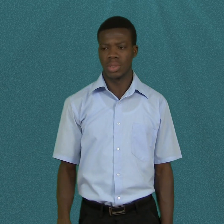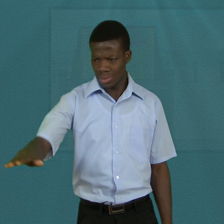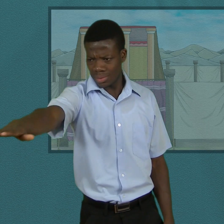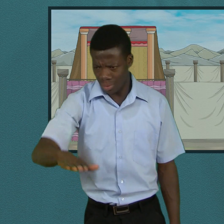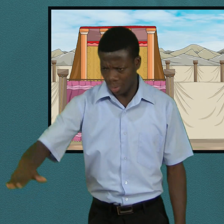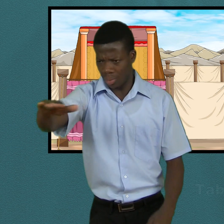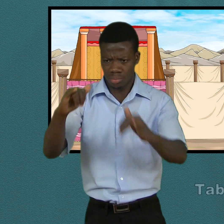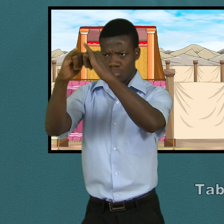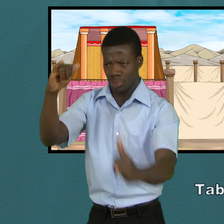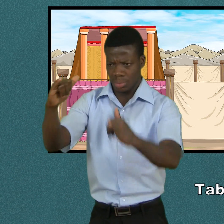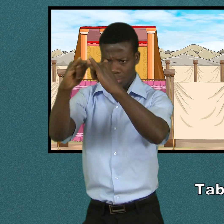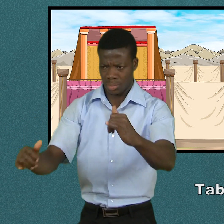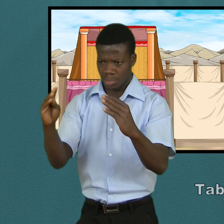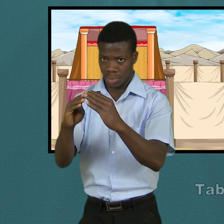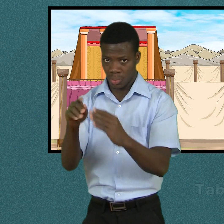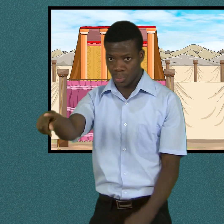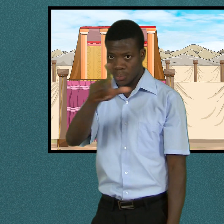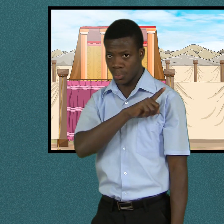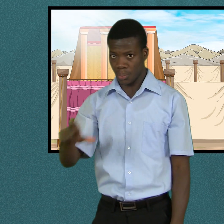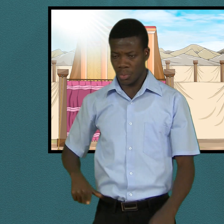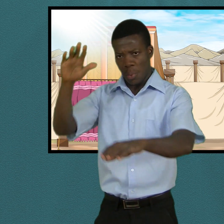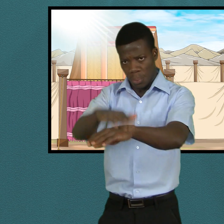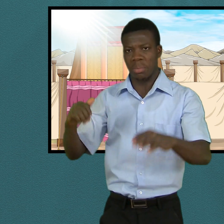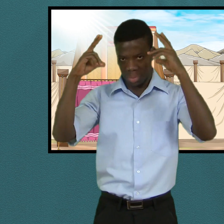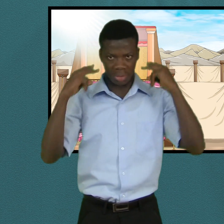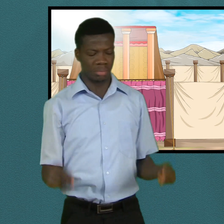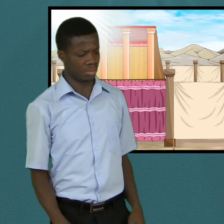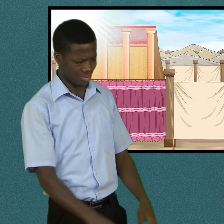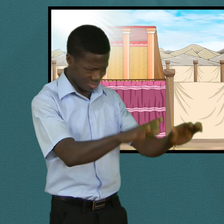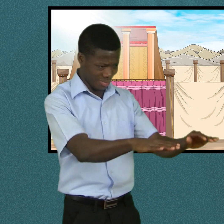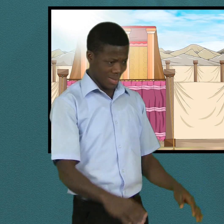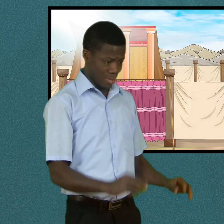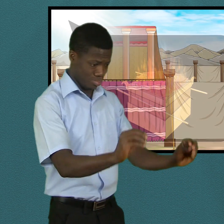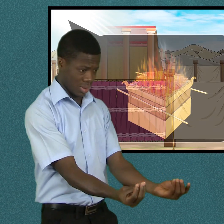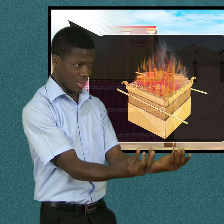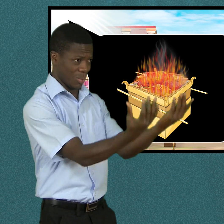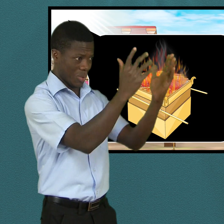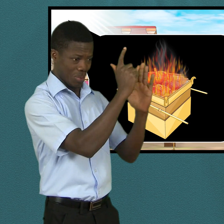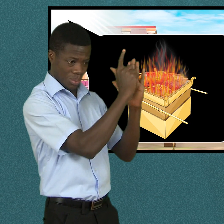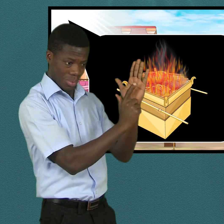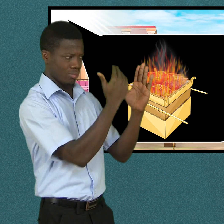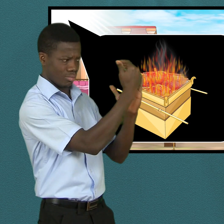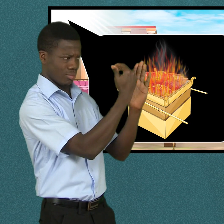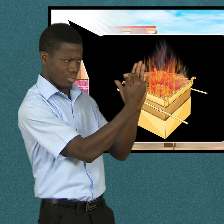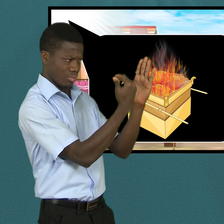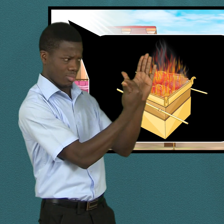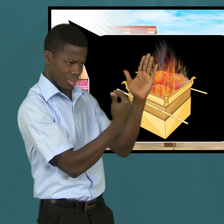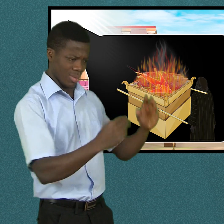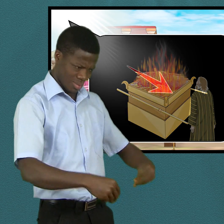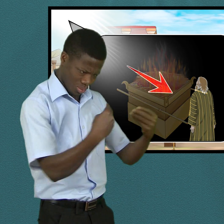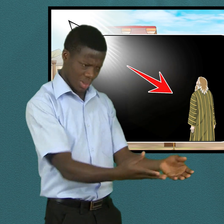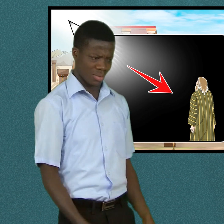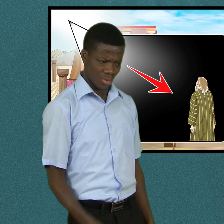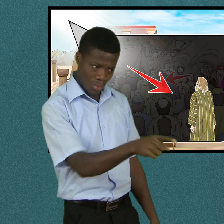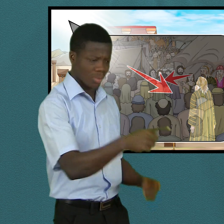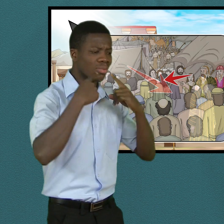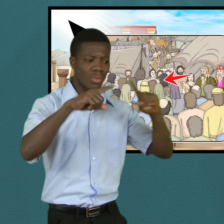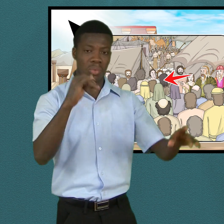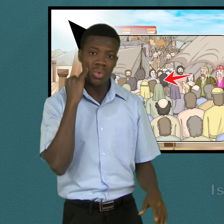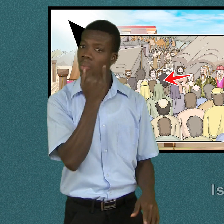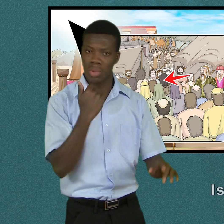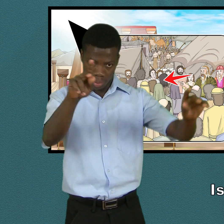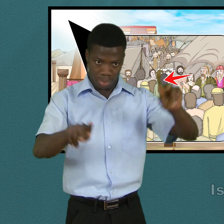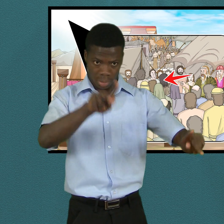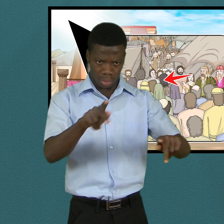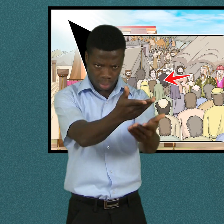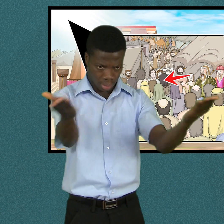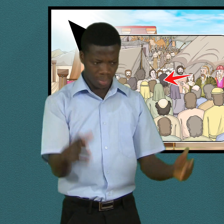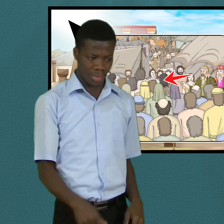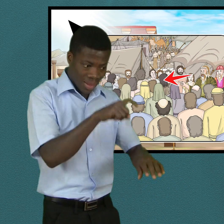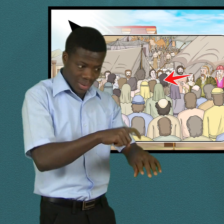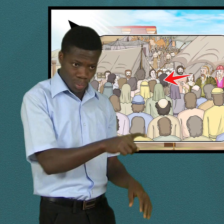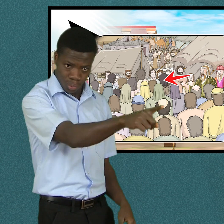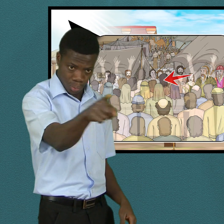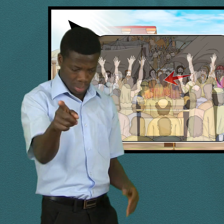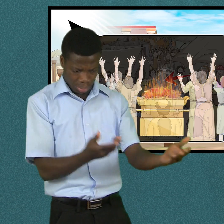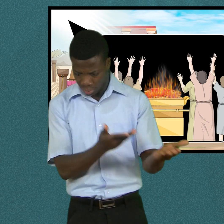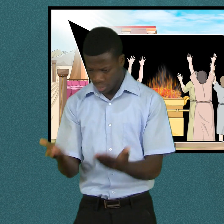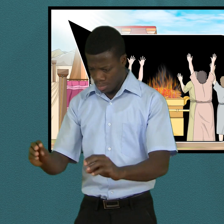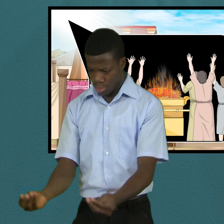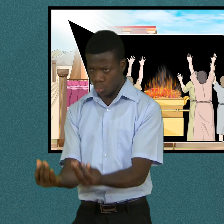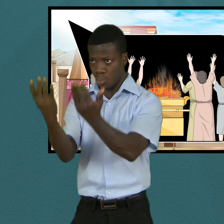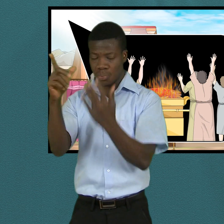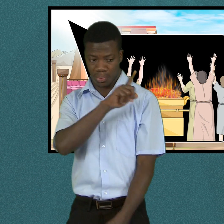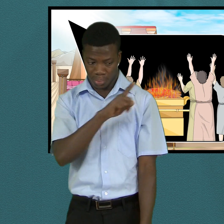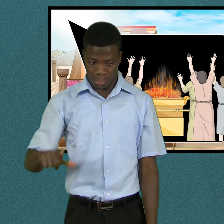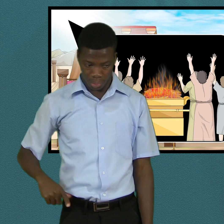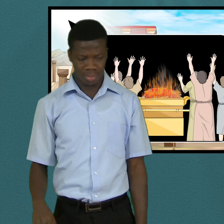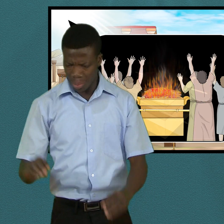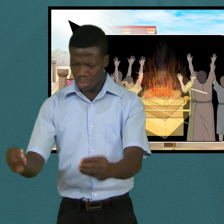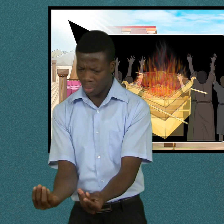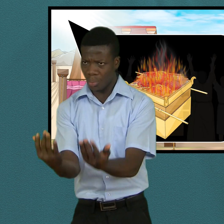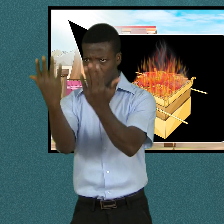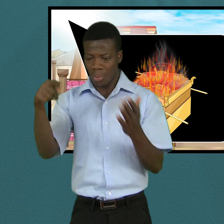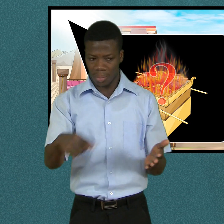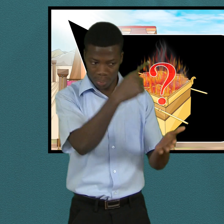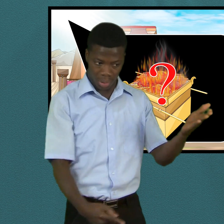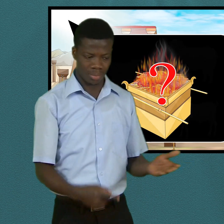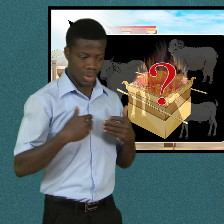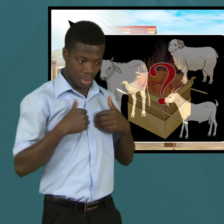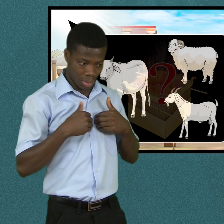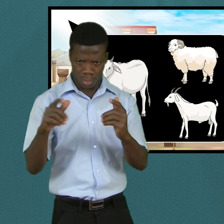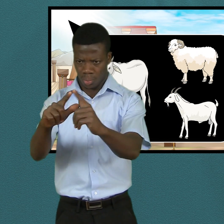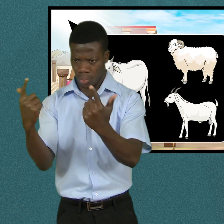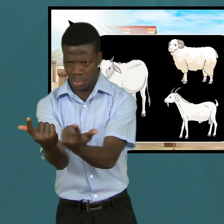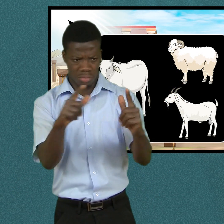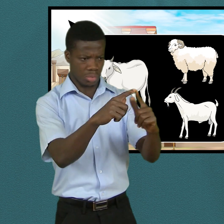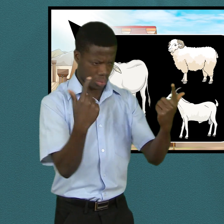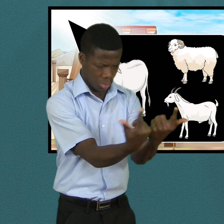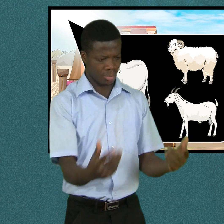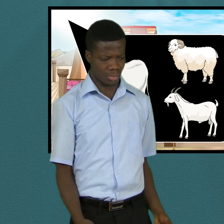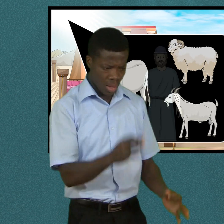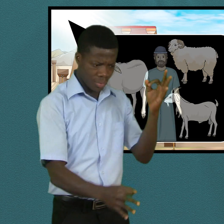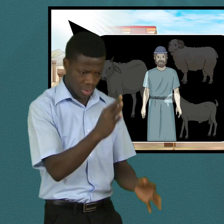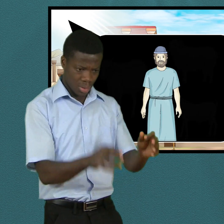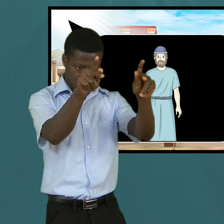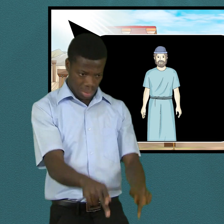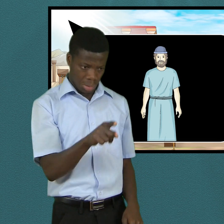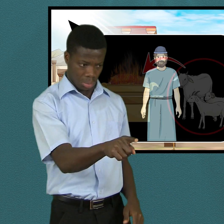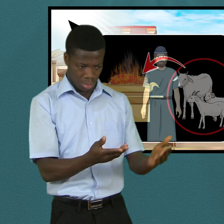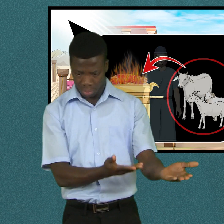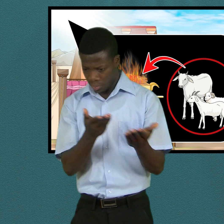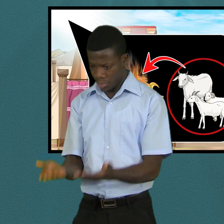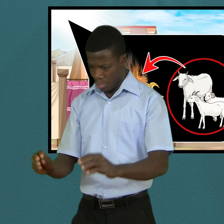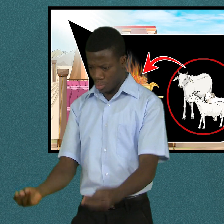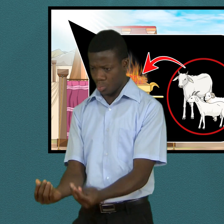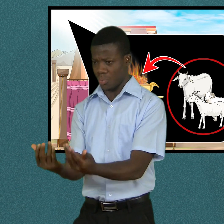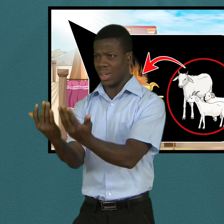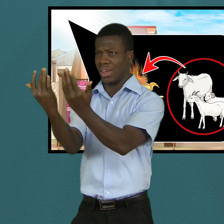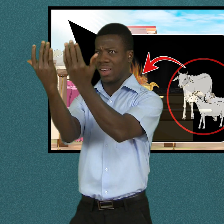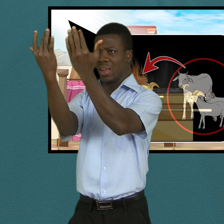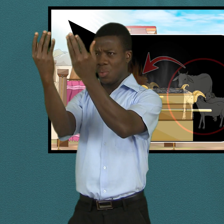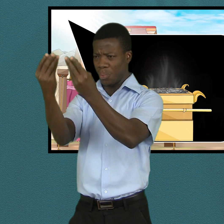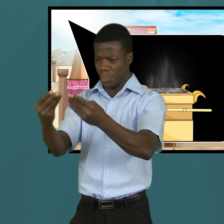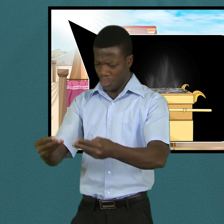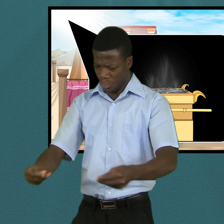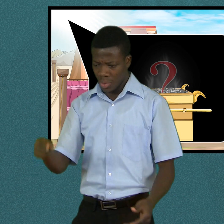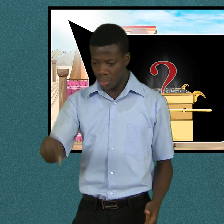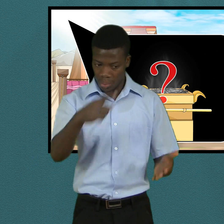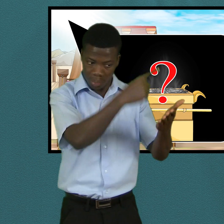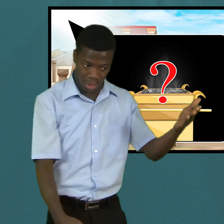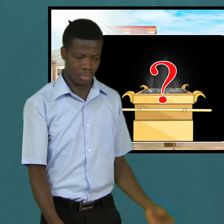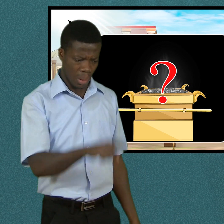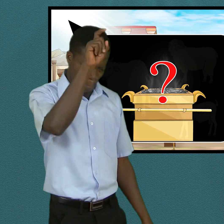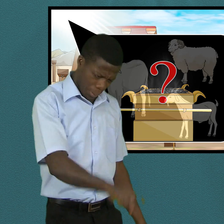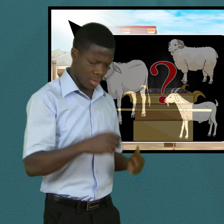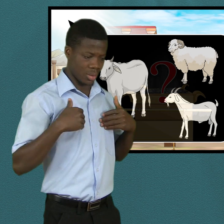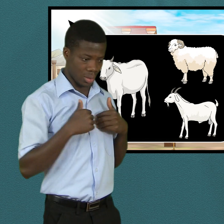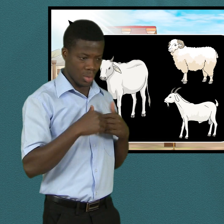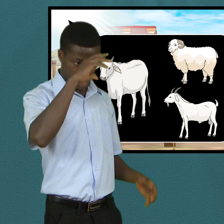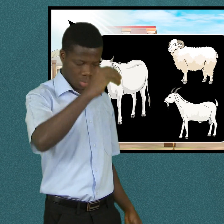Then the LORD called to Moses and spoke to him from the Tent of Meeting, saying, “Speak to the Israelites and tell them: When any of you brings an offering to the LORD, you may bring as your offering an animal from the herd or the flock.